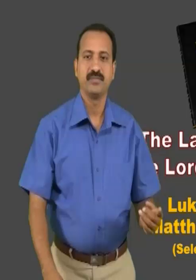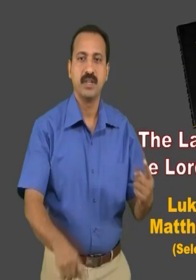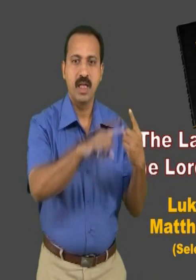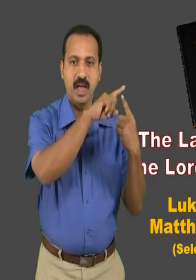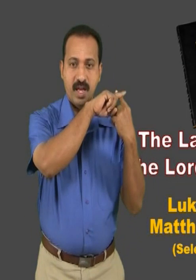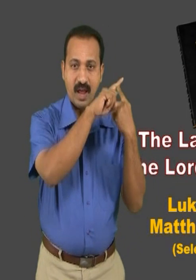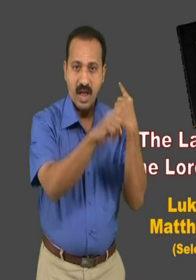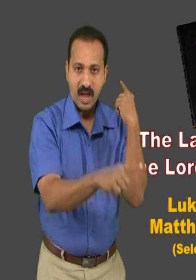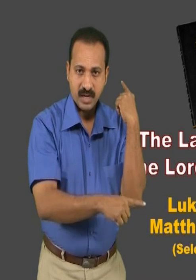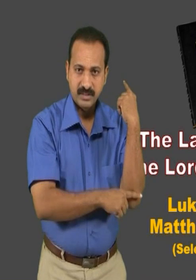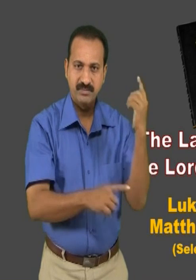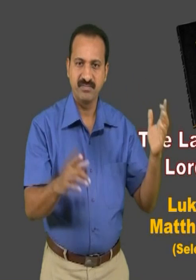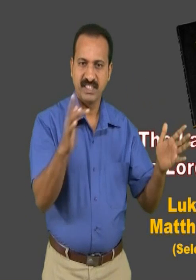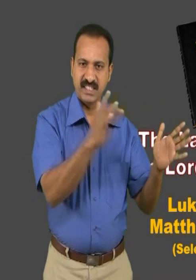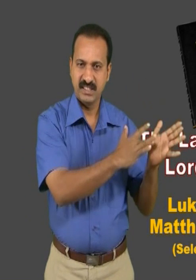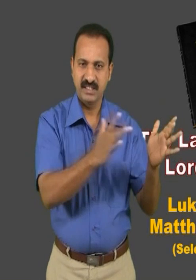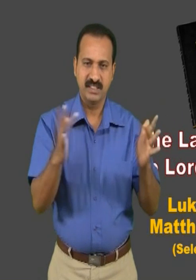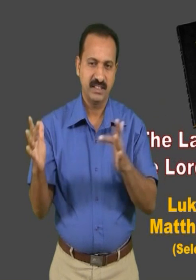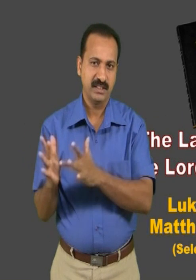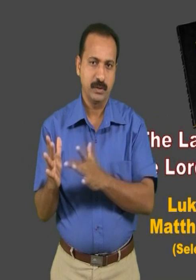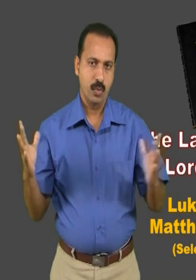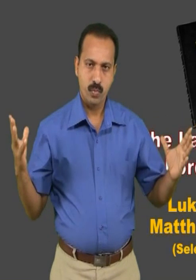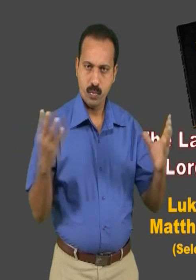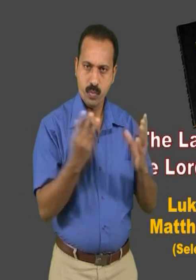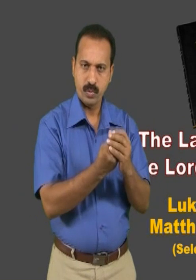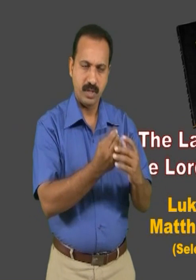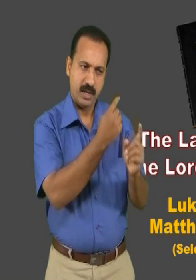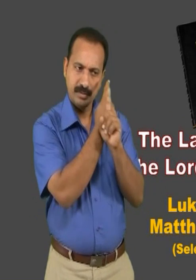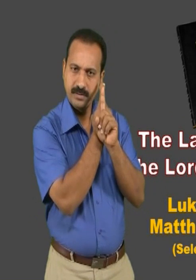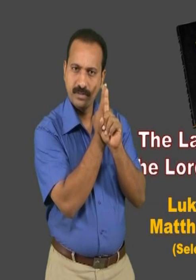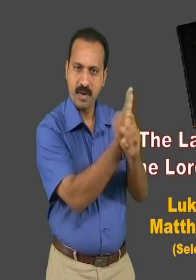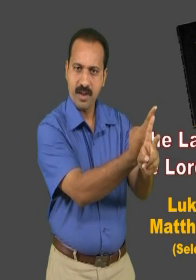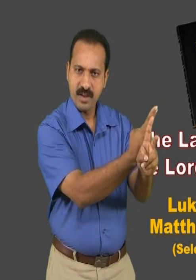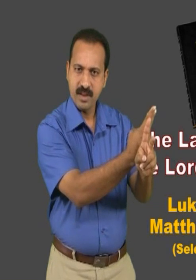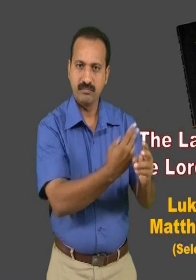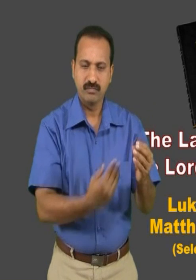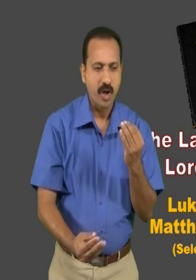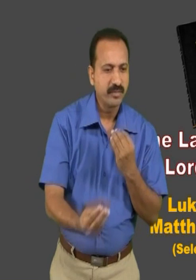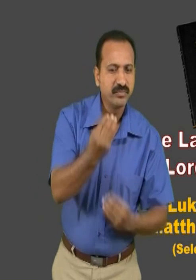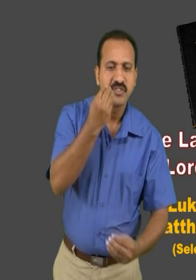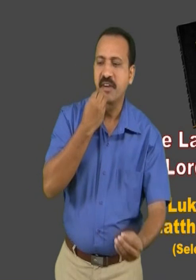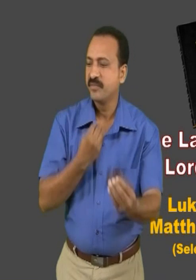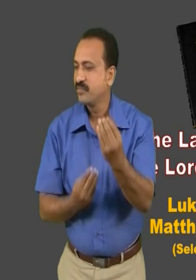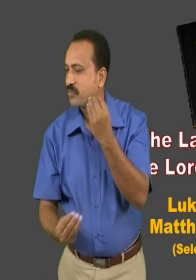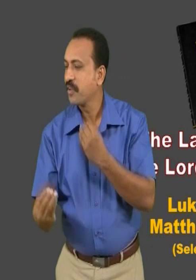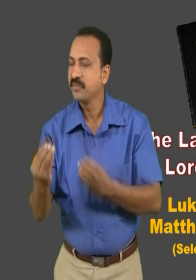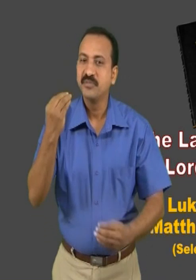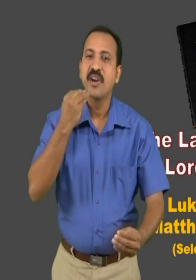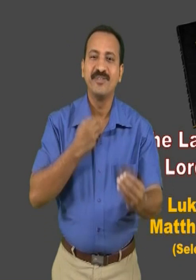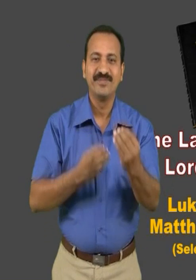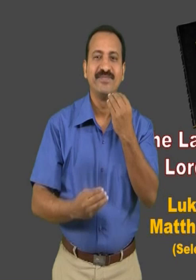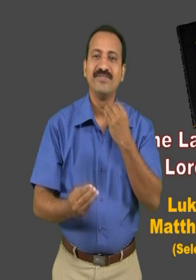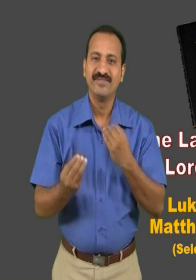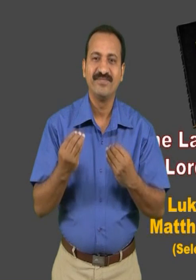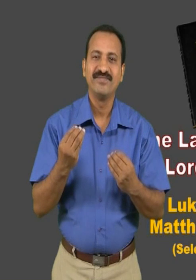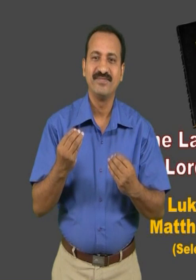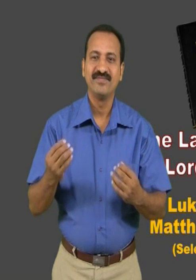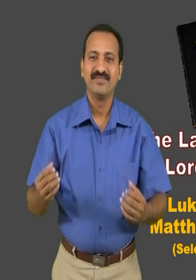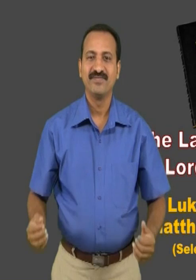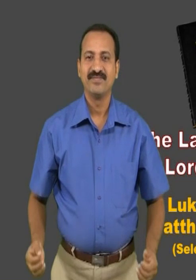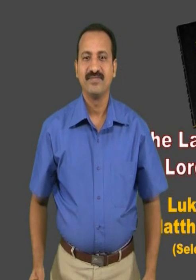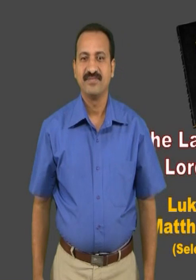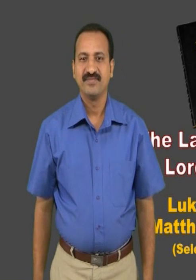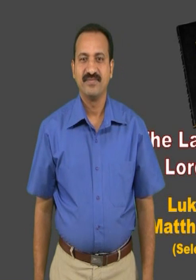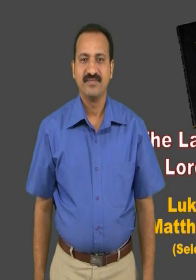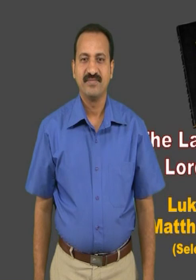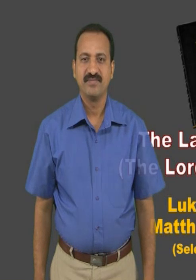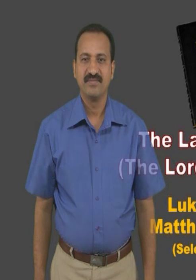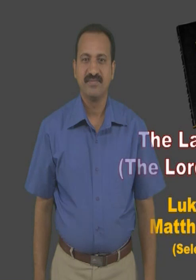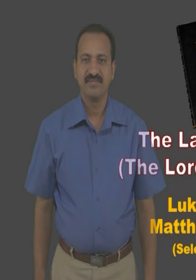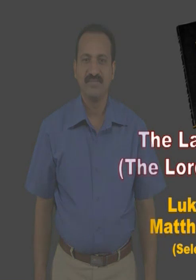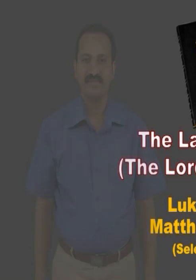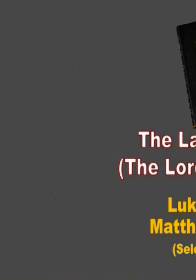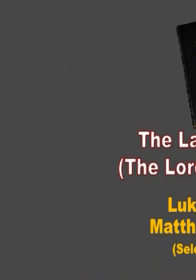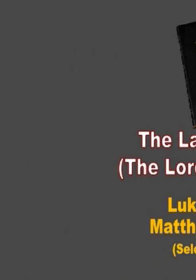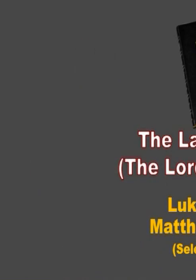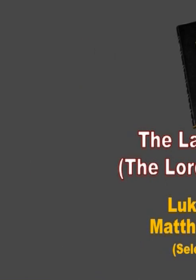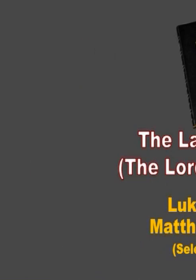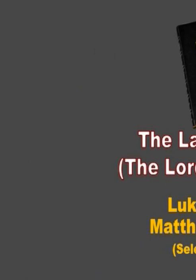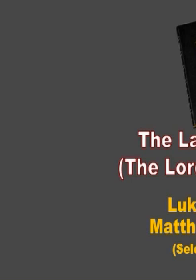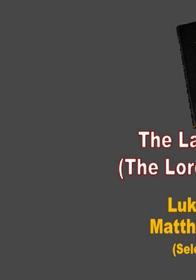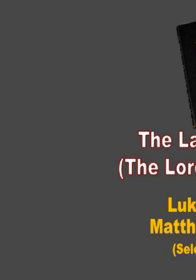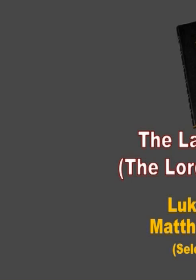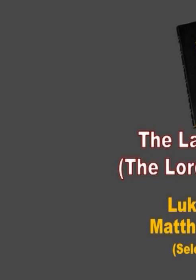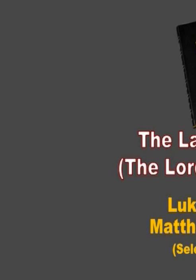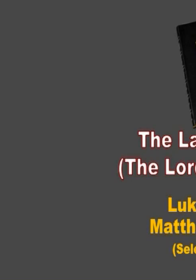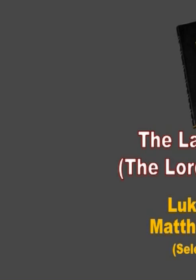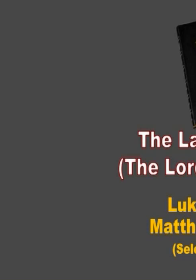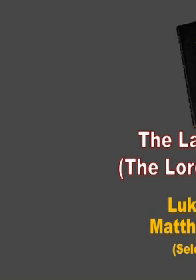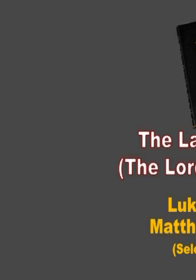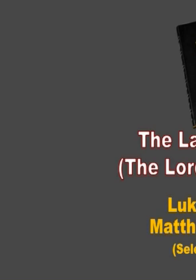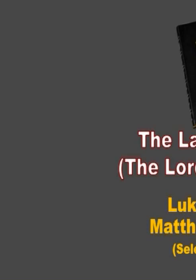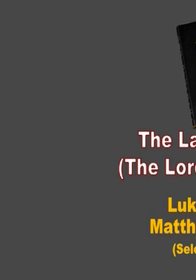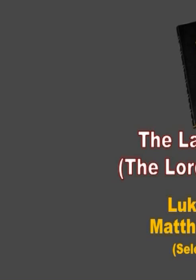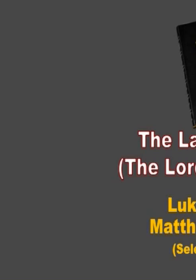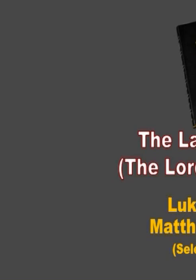The last supper (the Lord's supper)